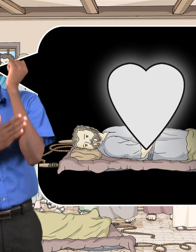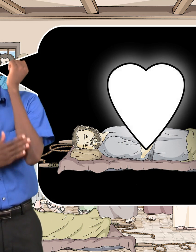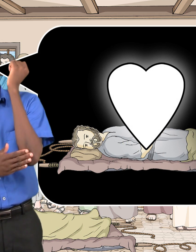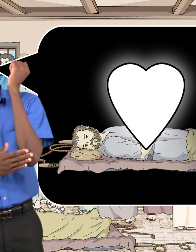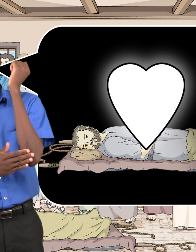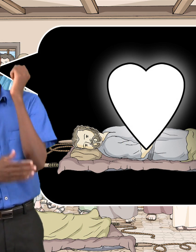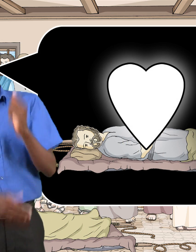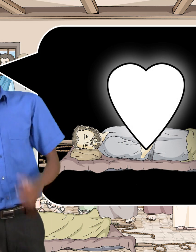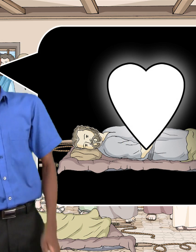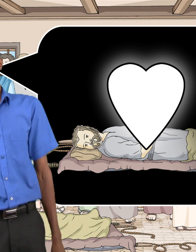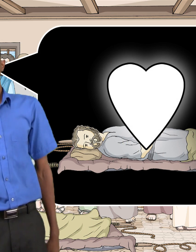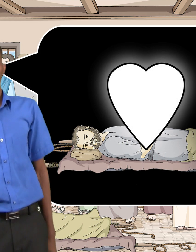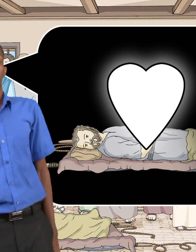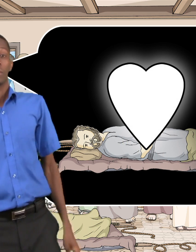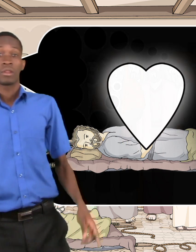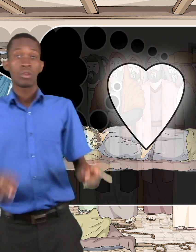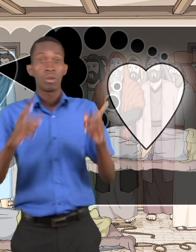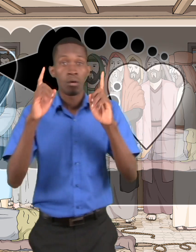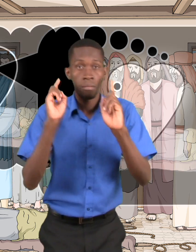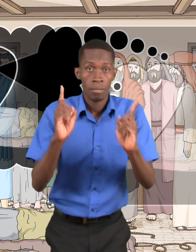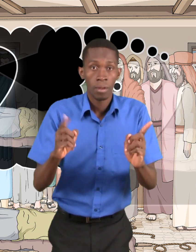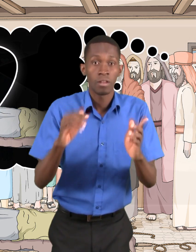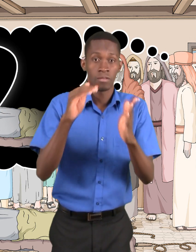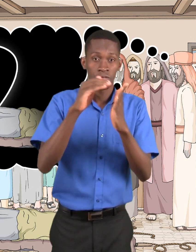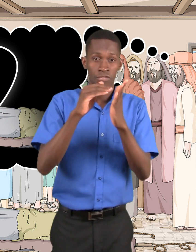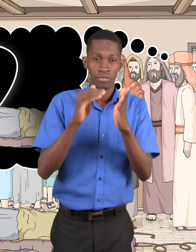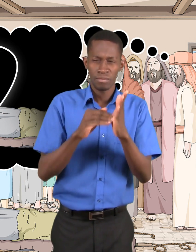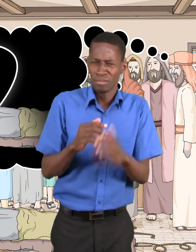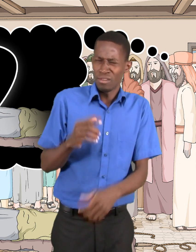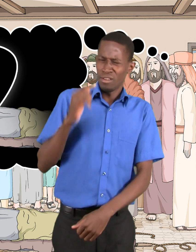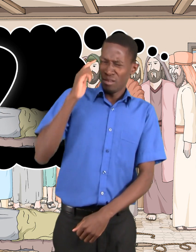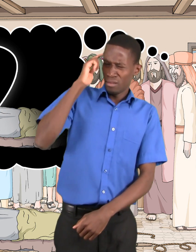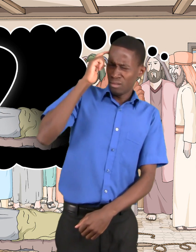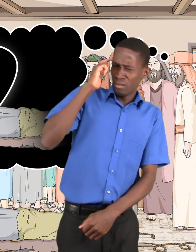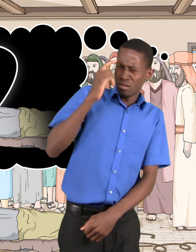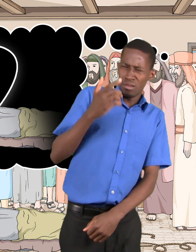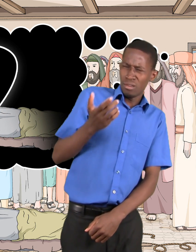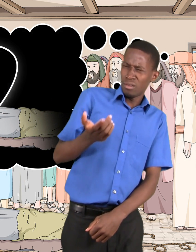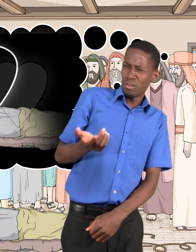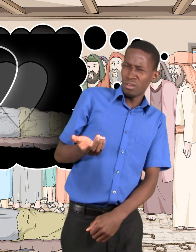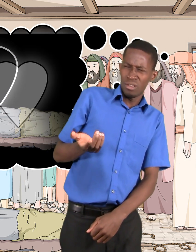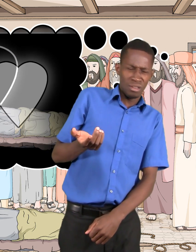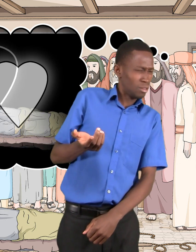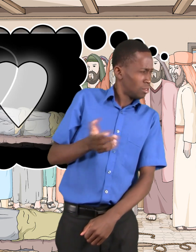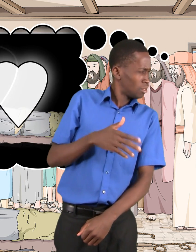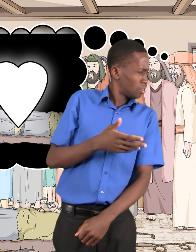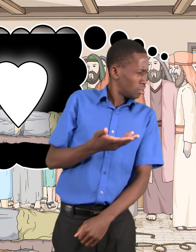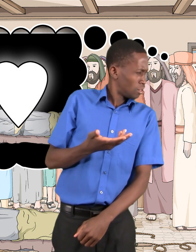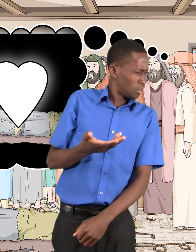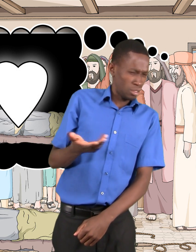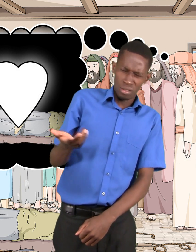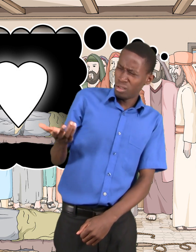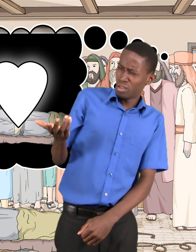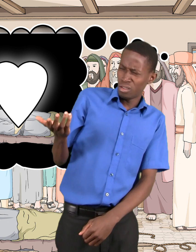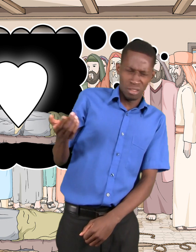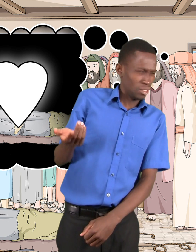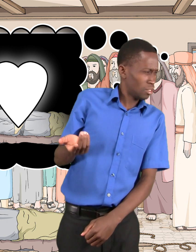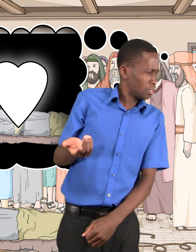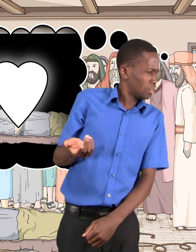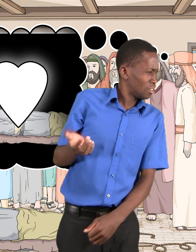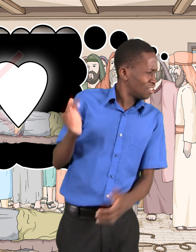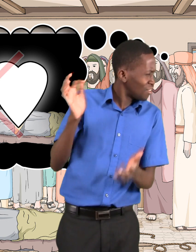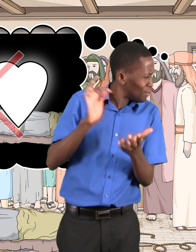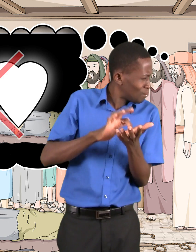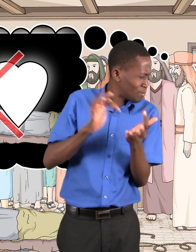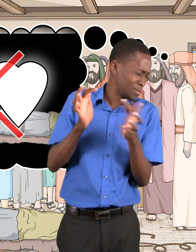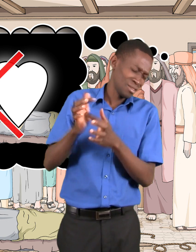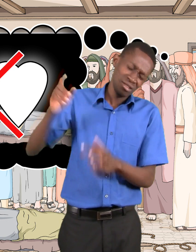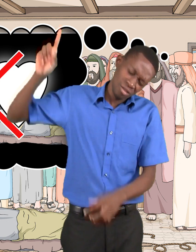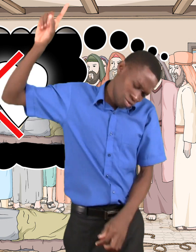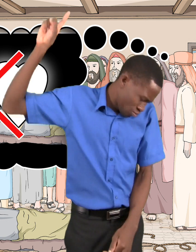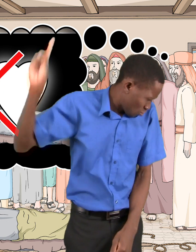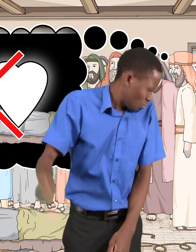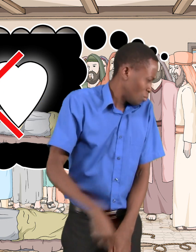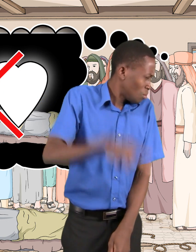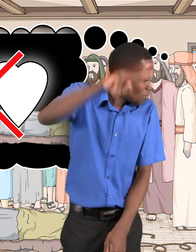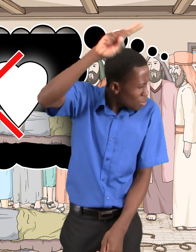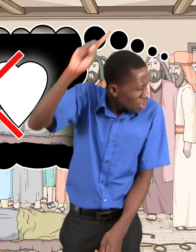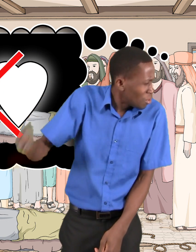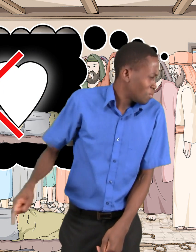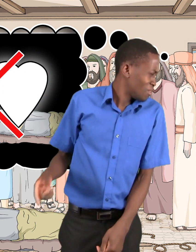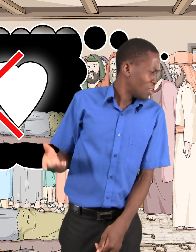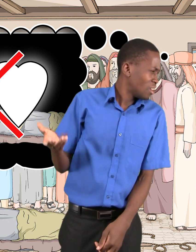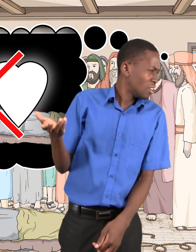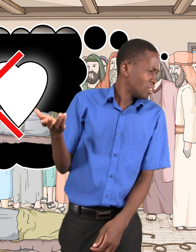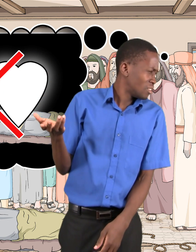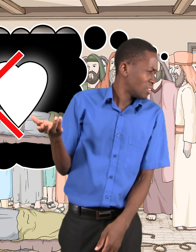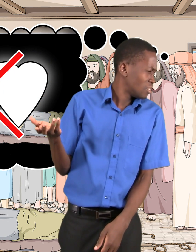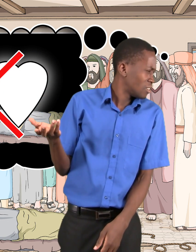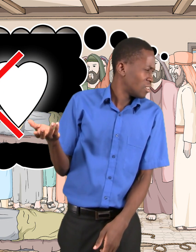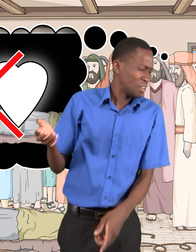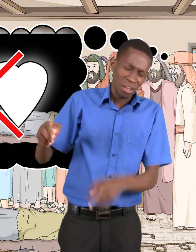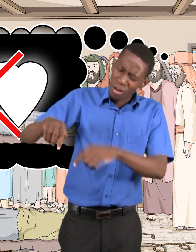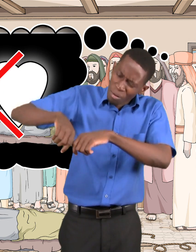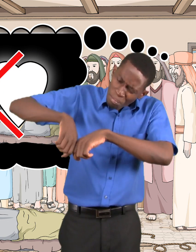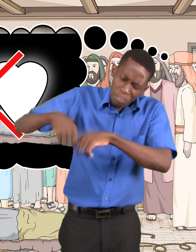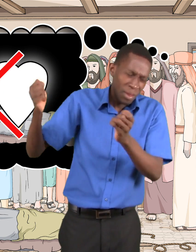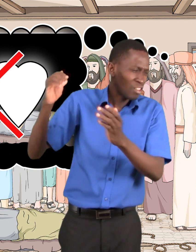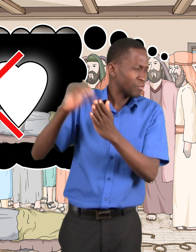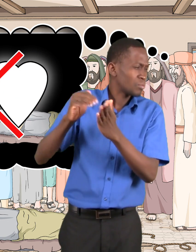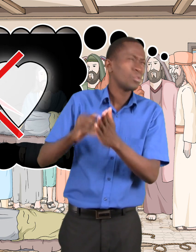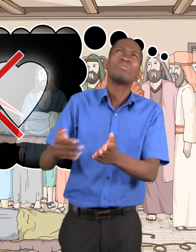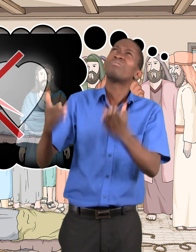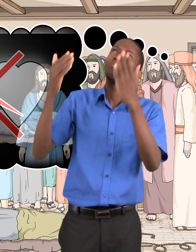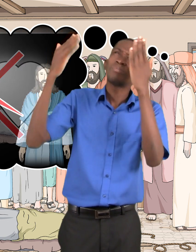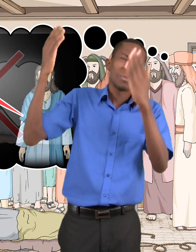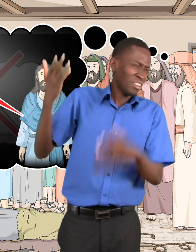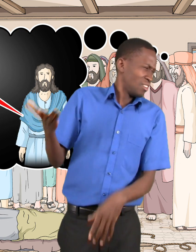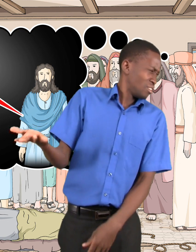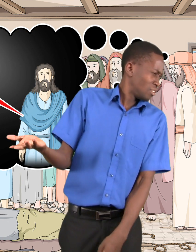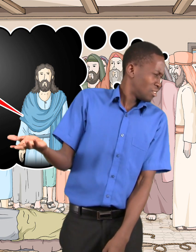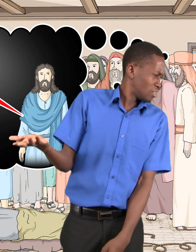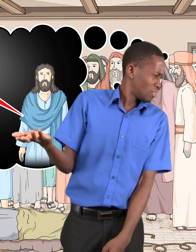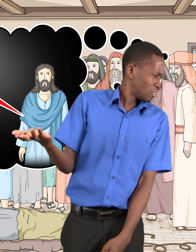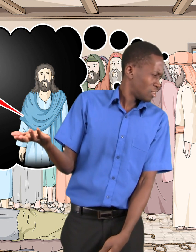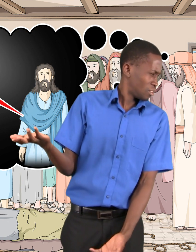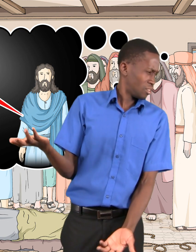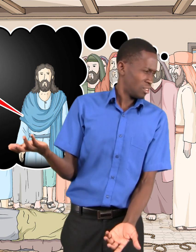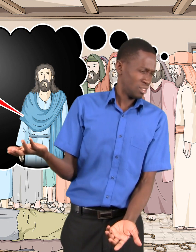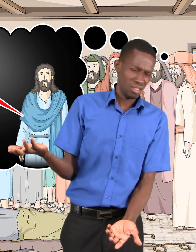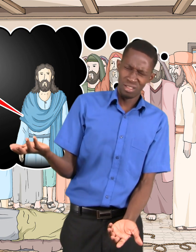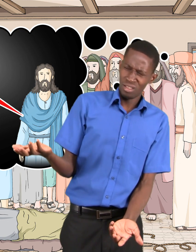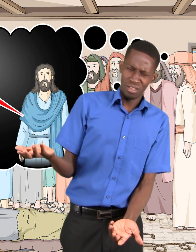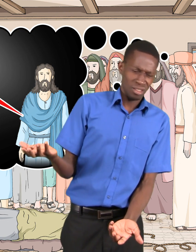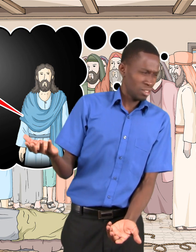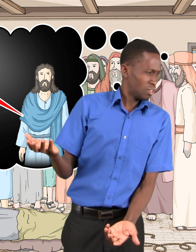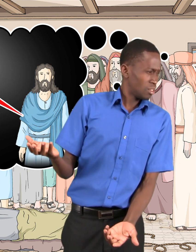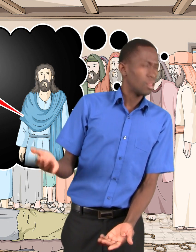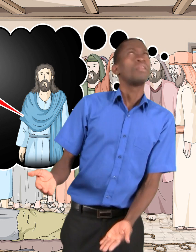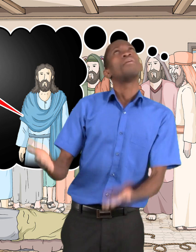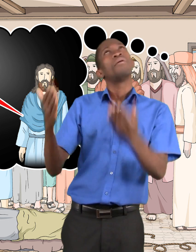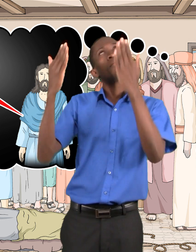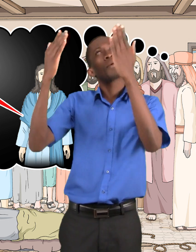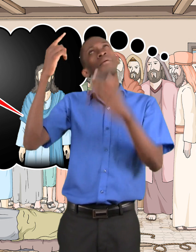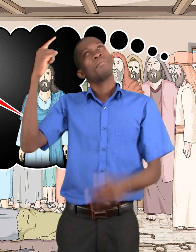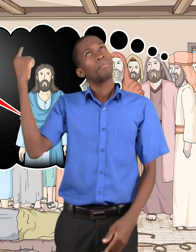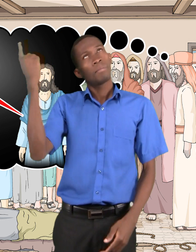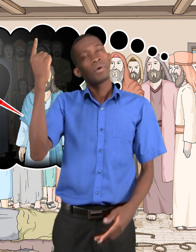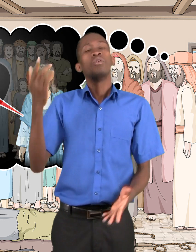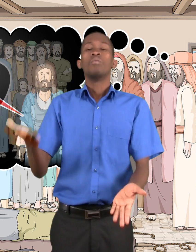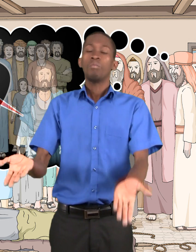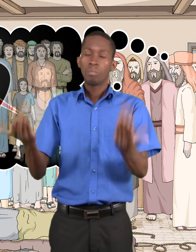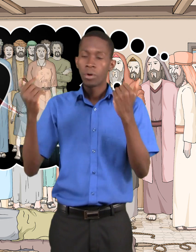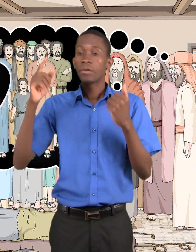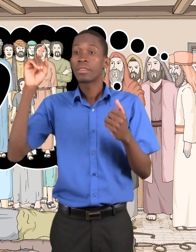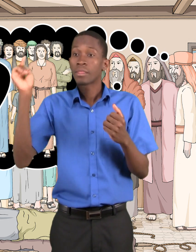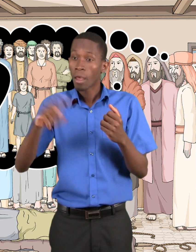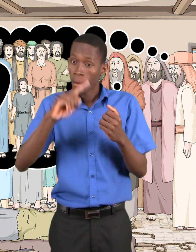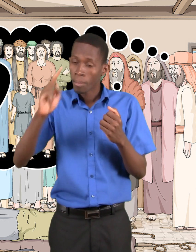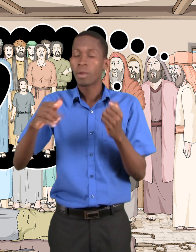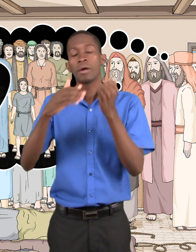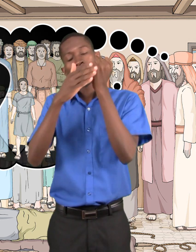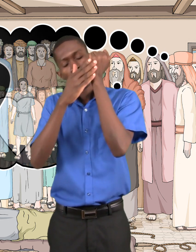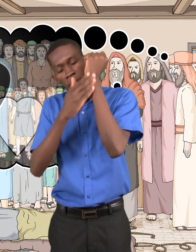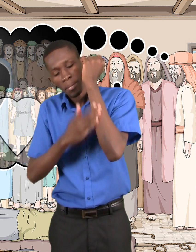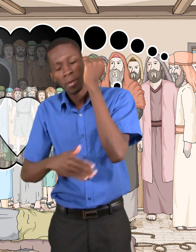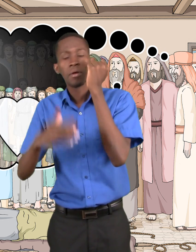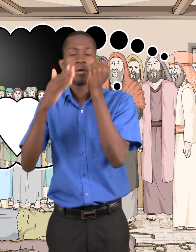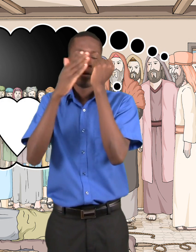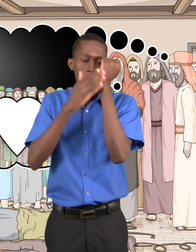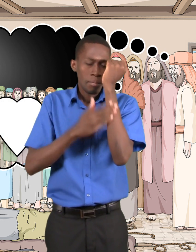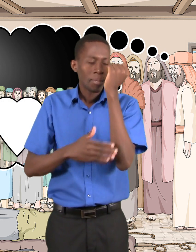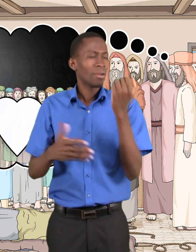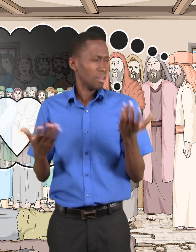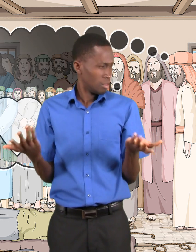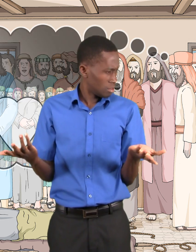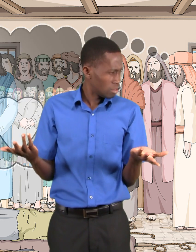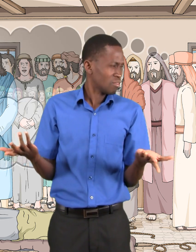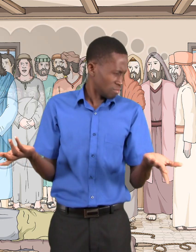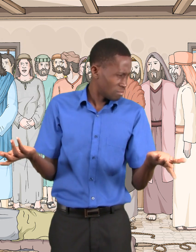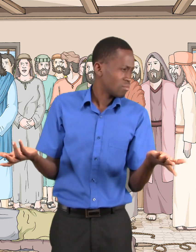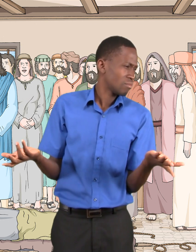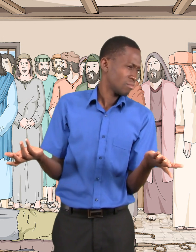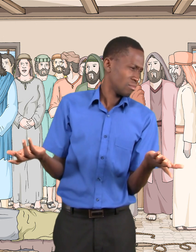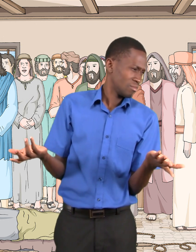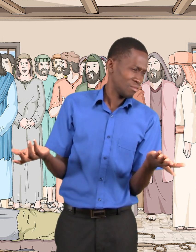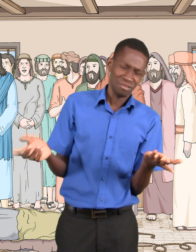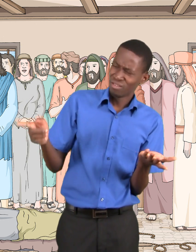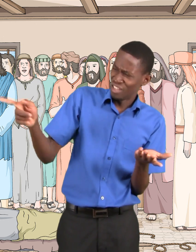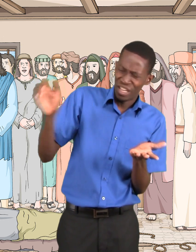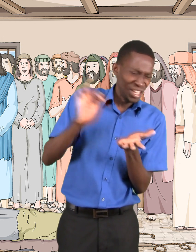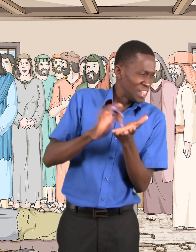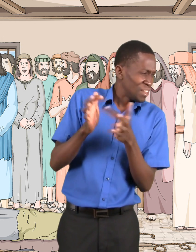But some of the scribes were sitting there and thinking in their hearts, “Why does this man speak like this? He is blaspheming!